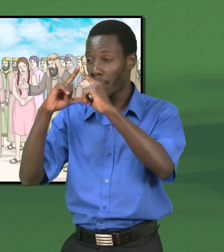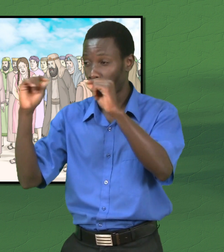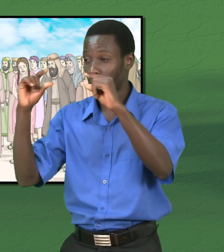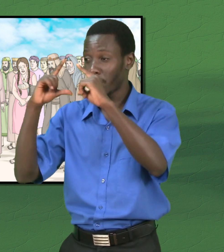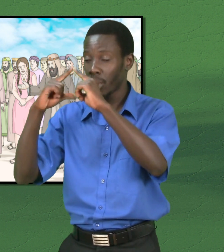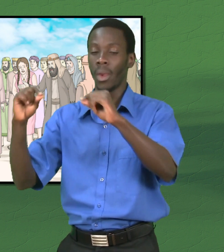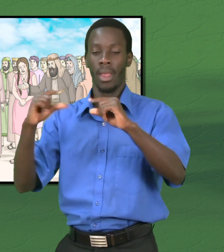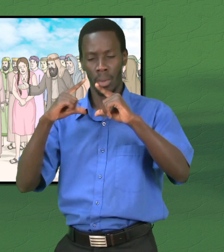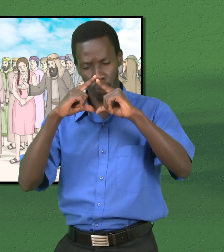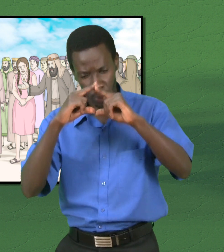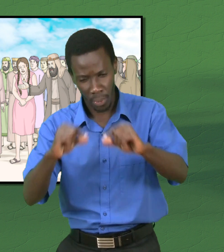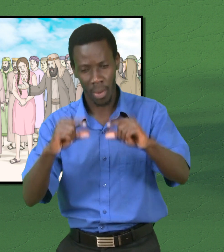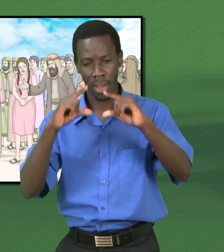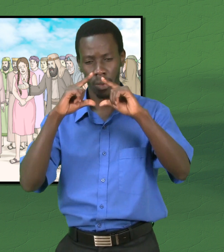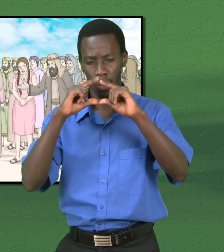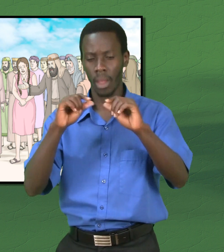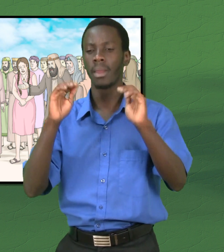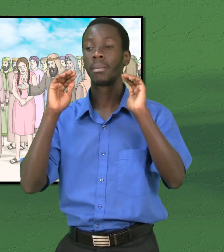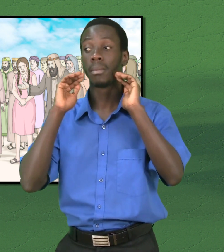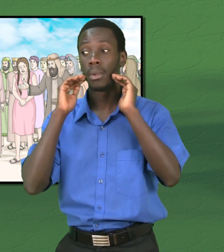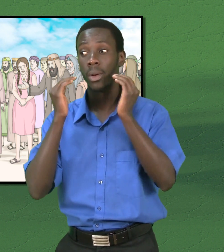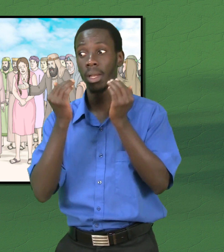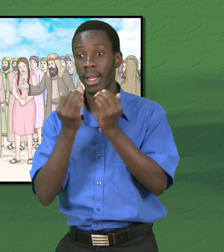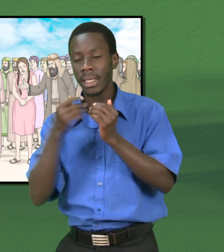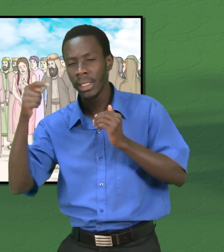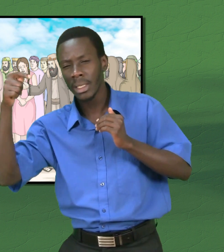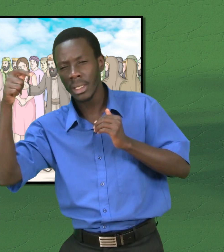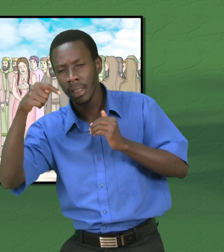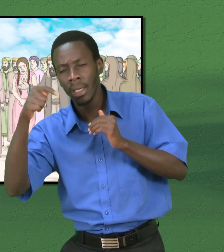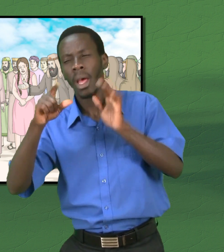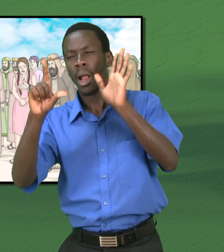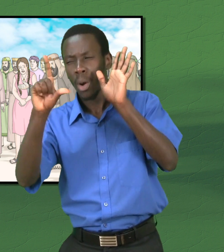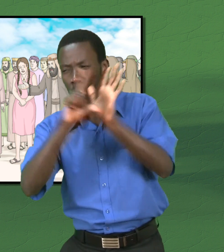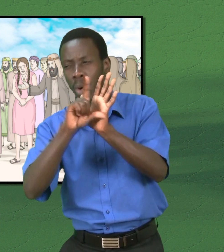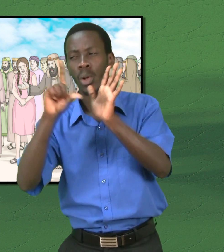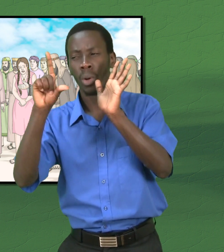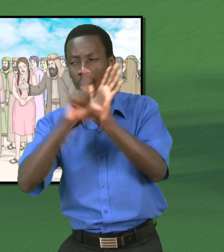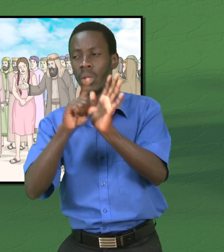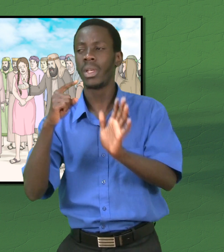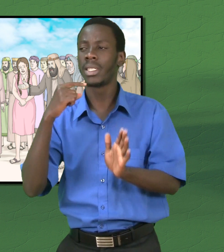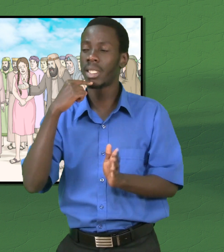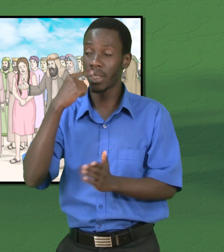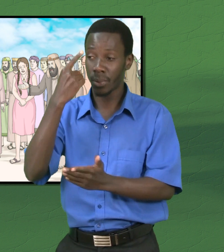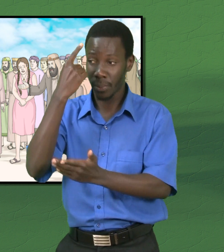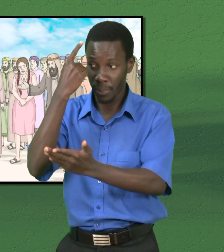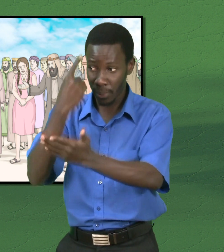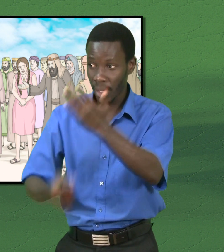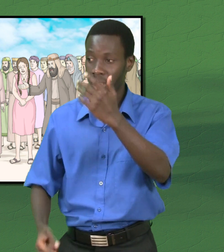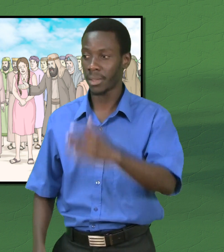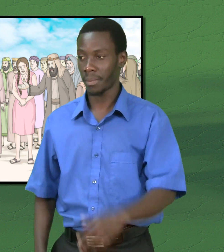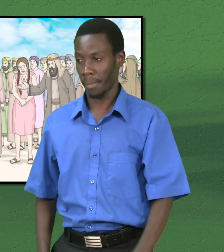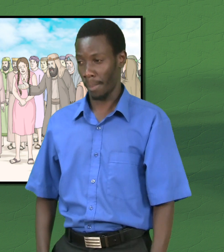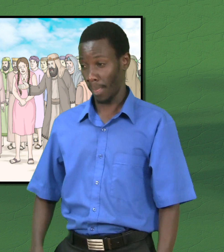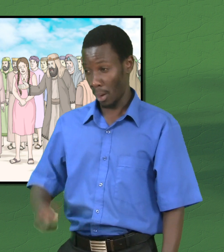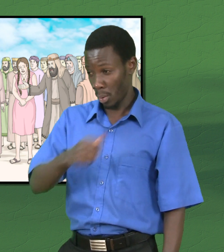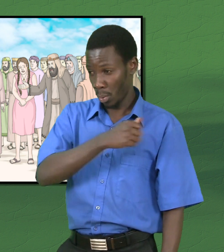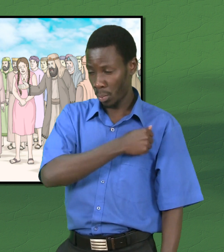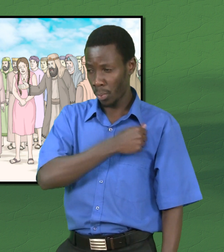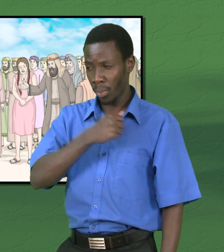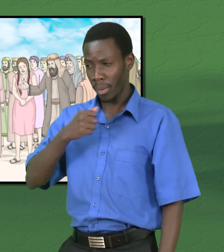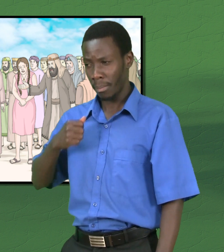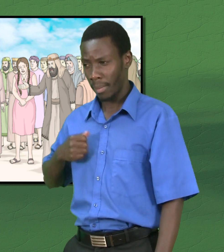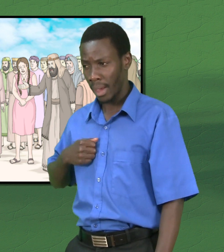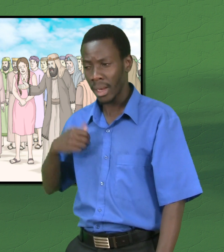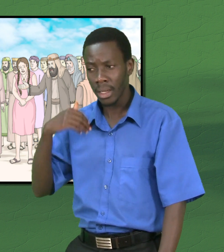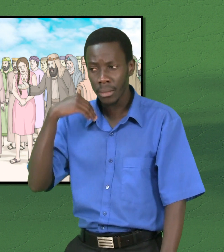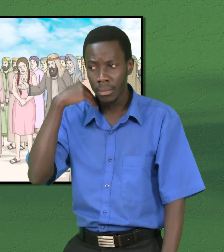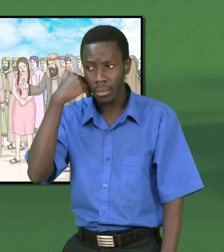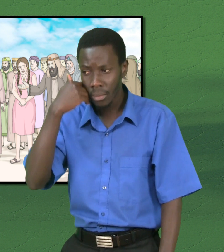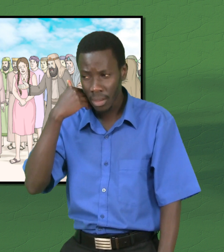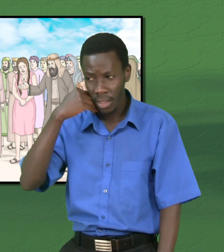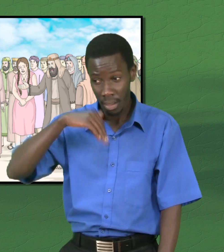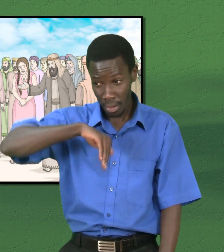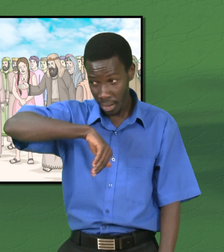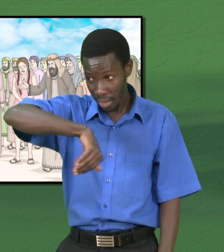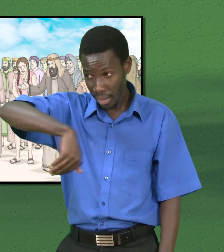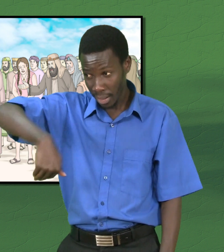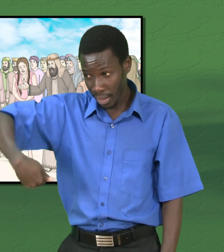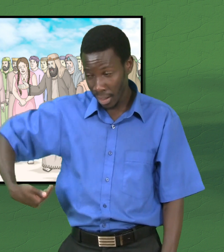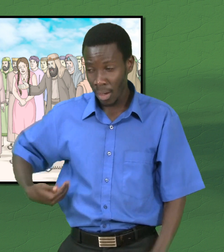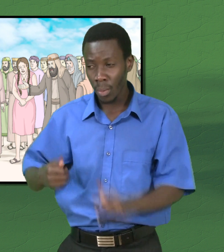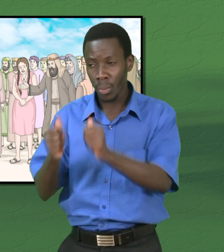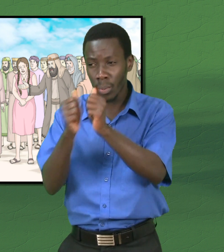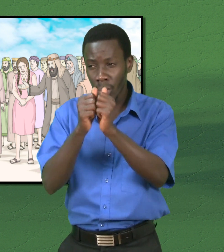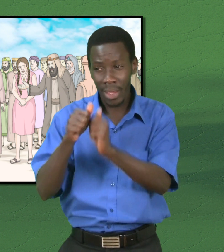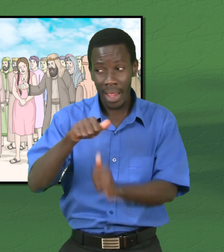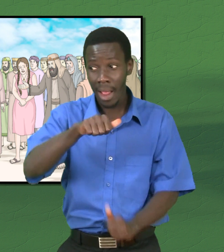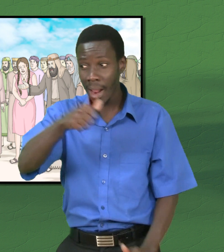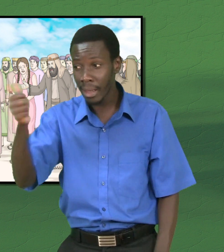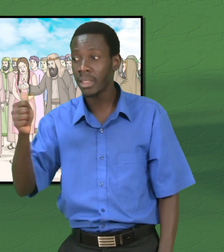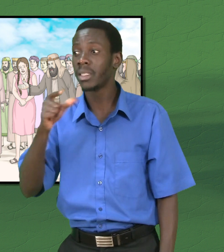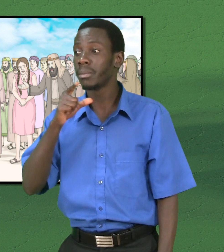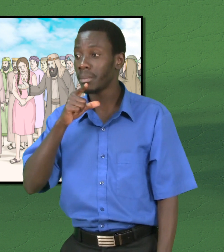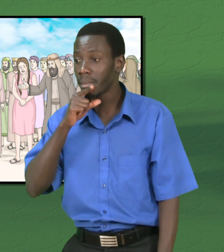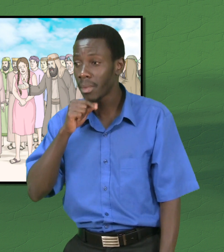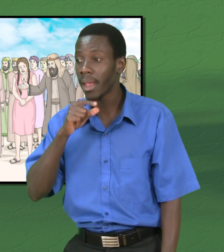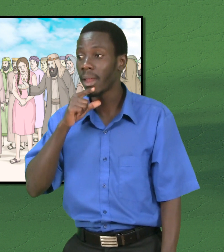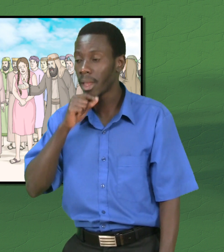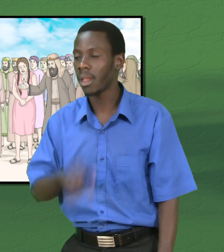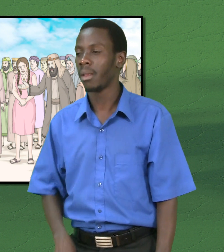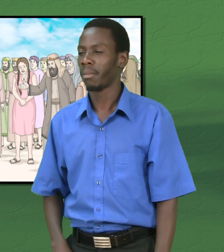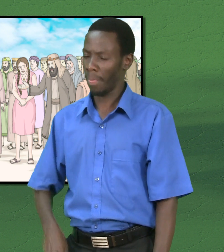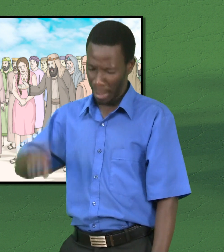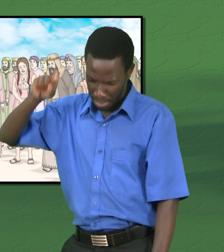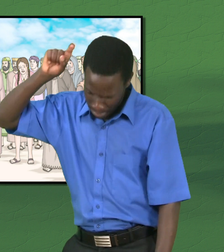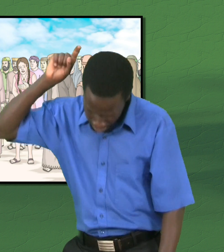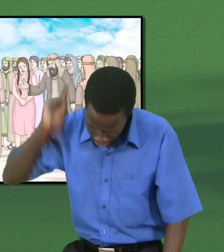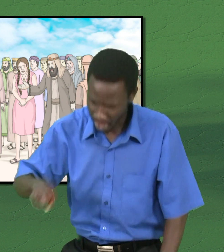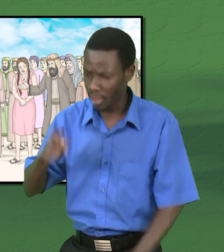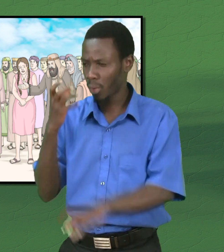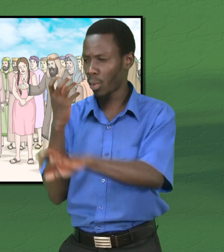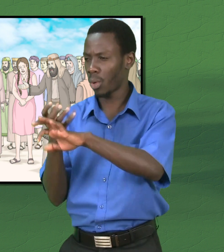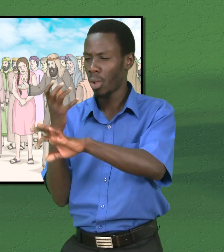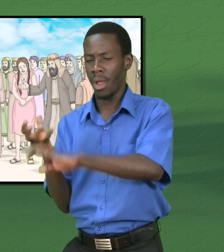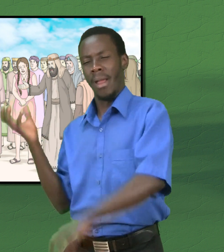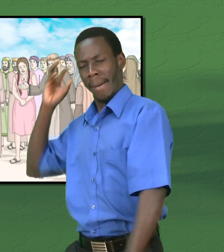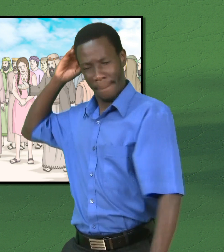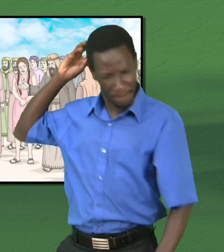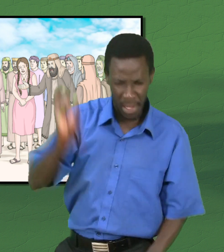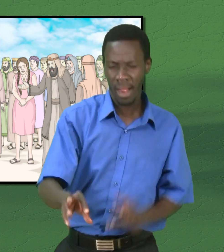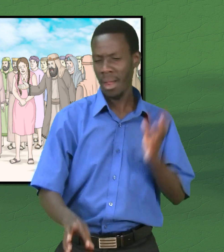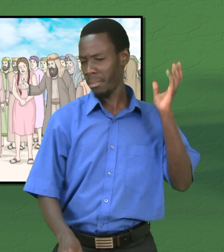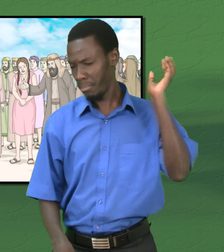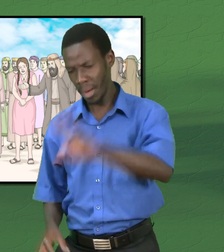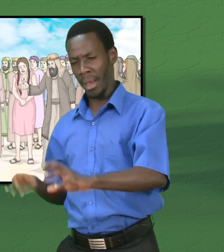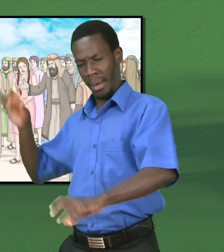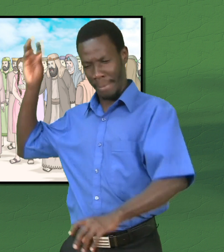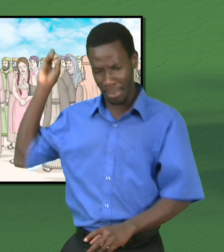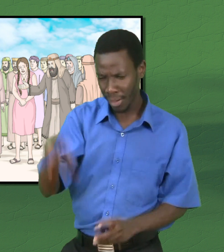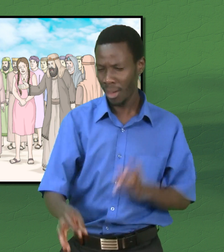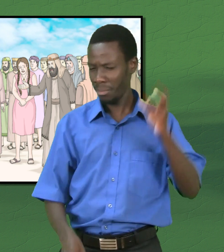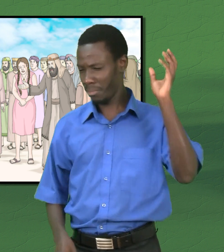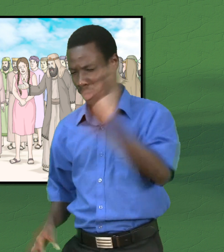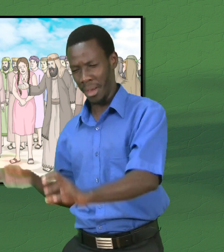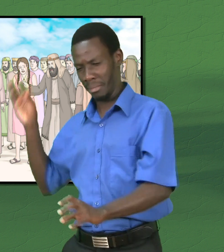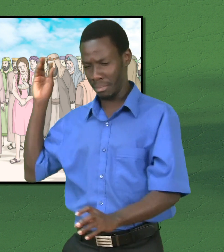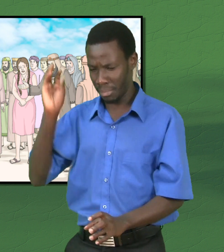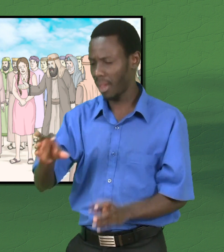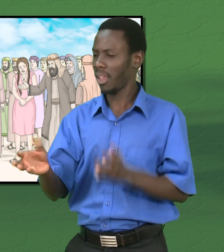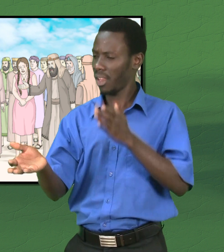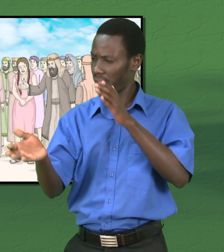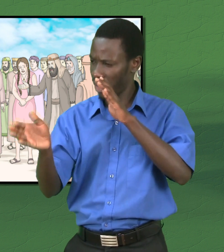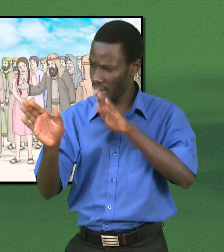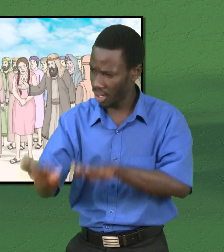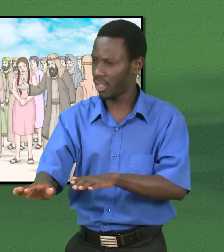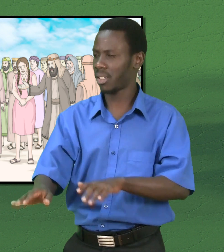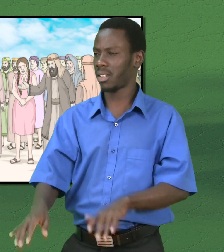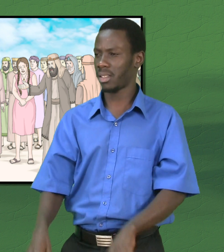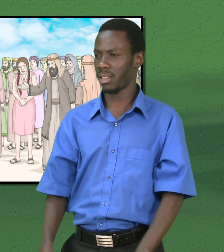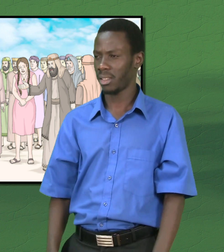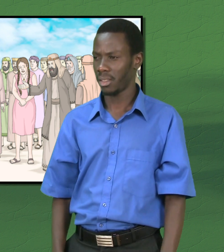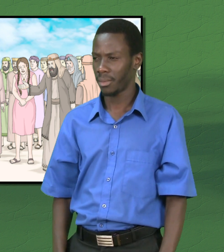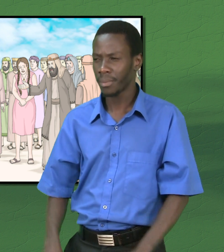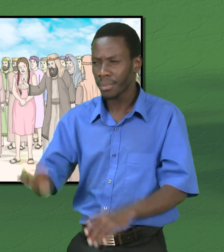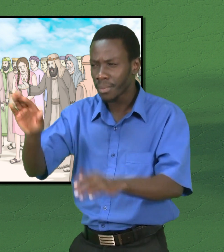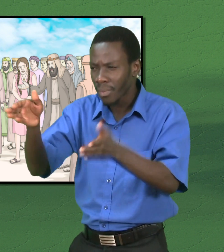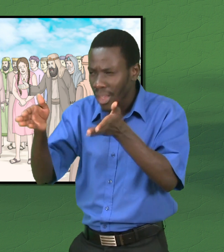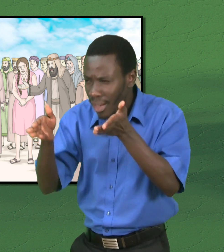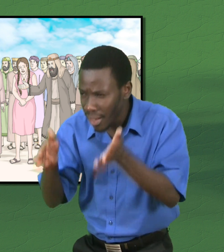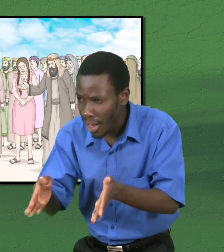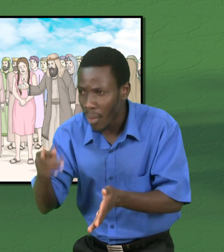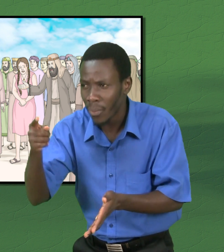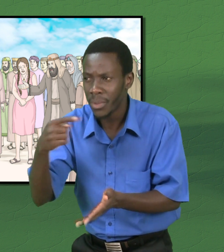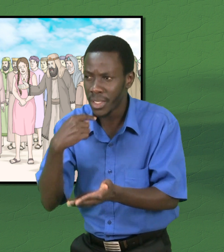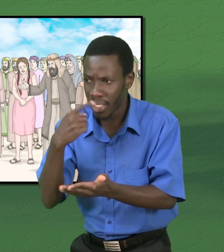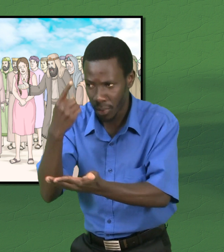In the Law Moses commanded us to stone such a woman. So what do You say?”